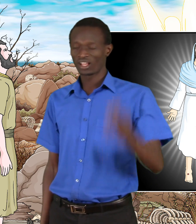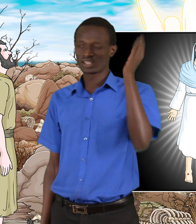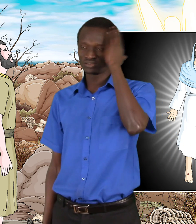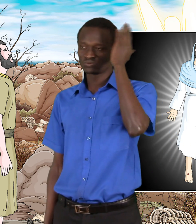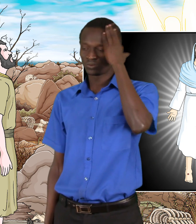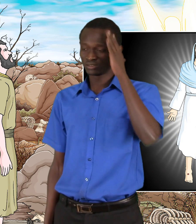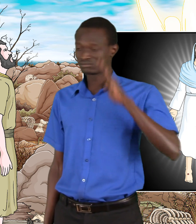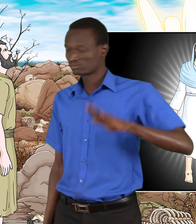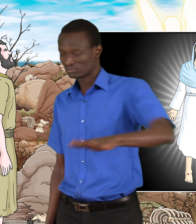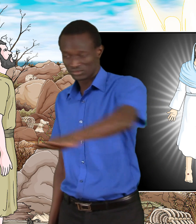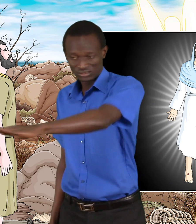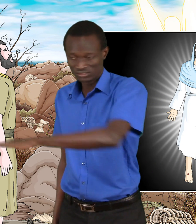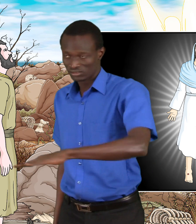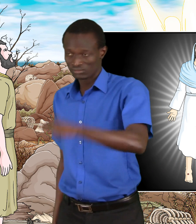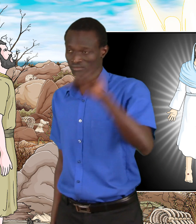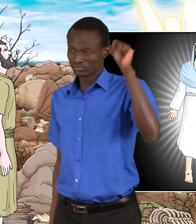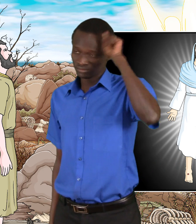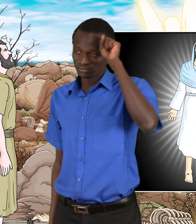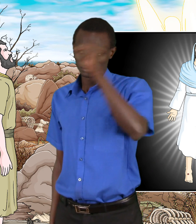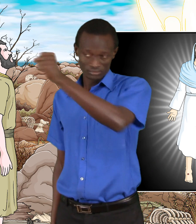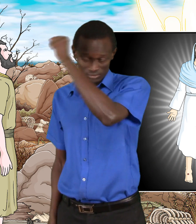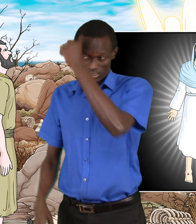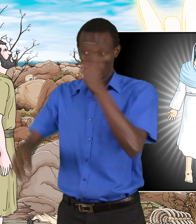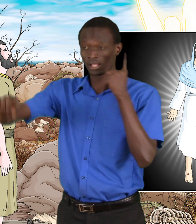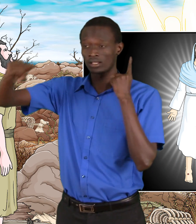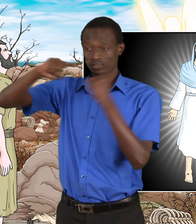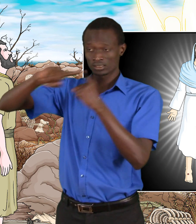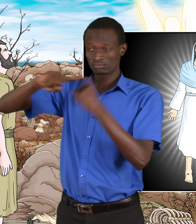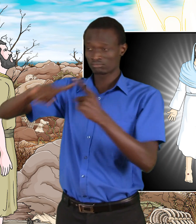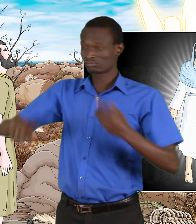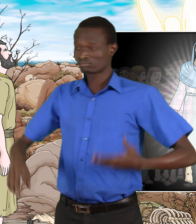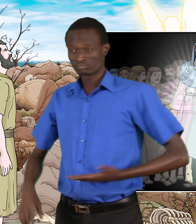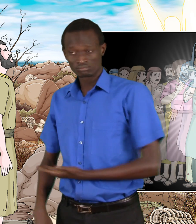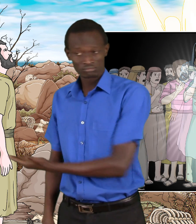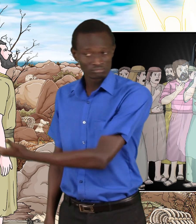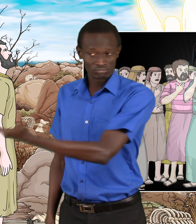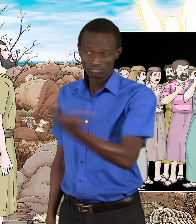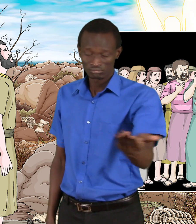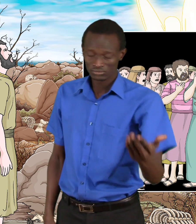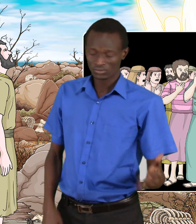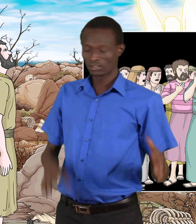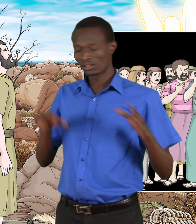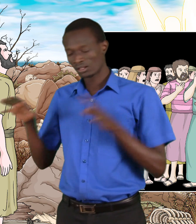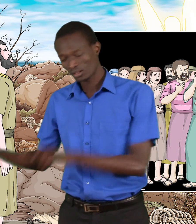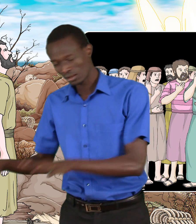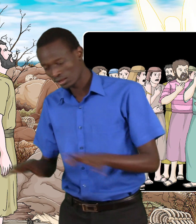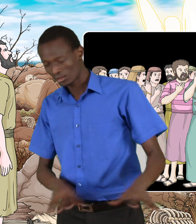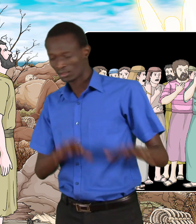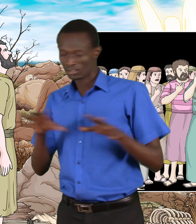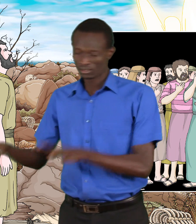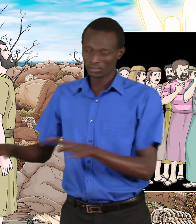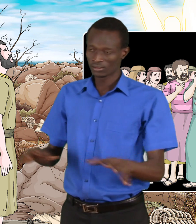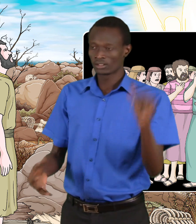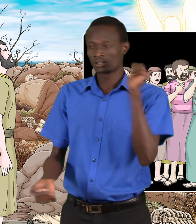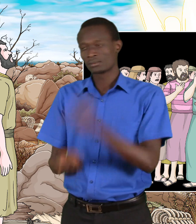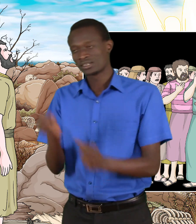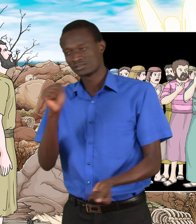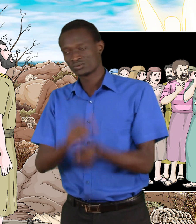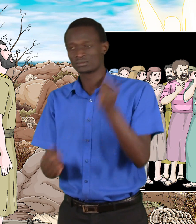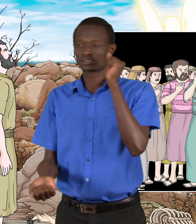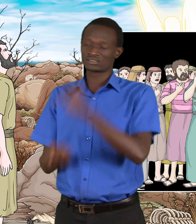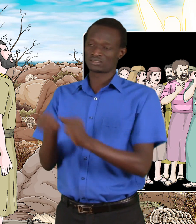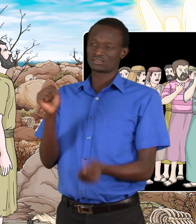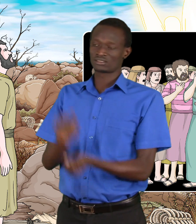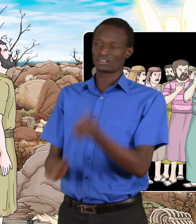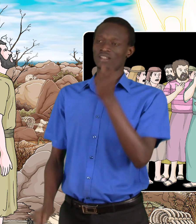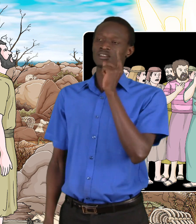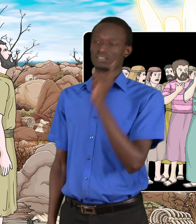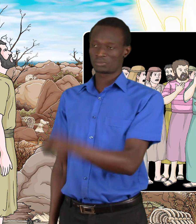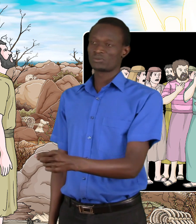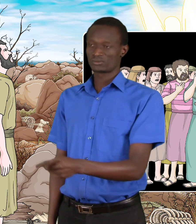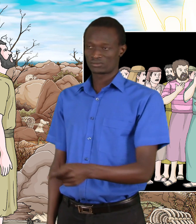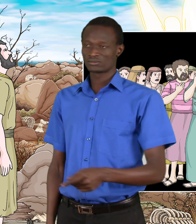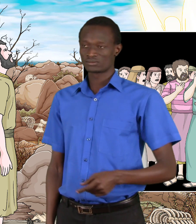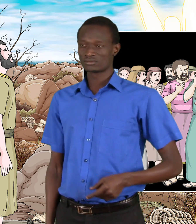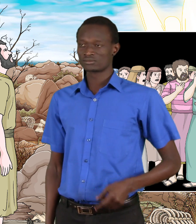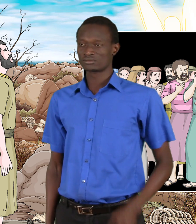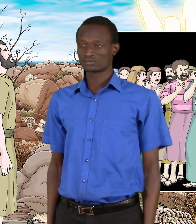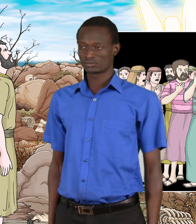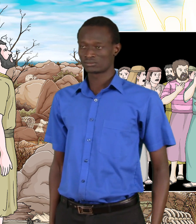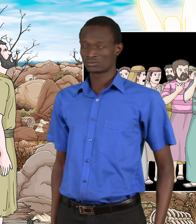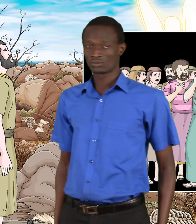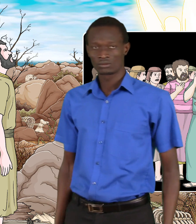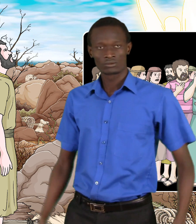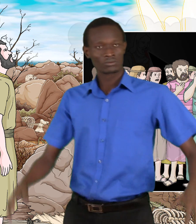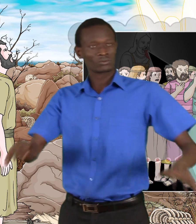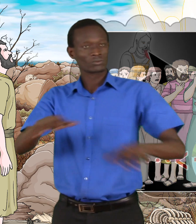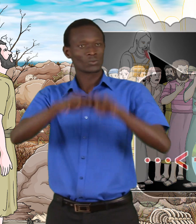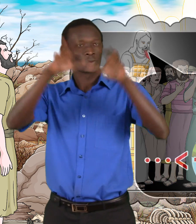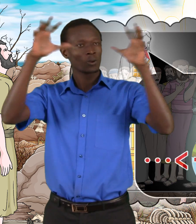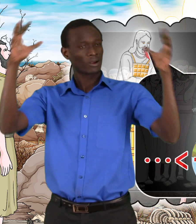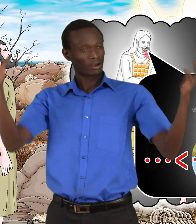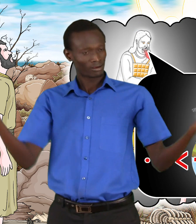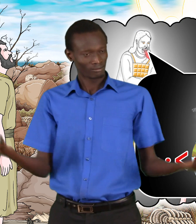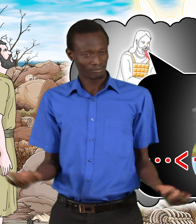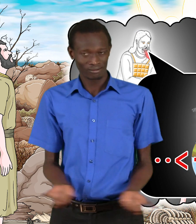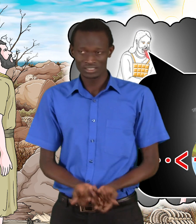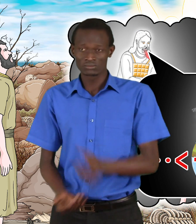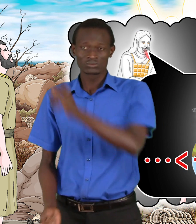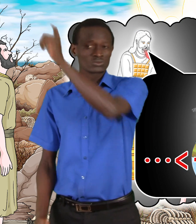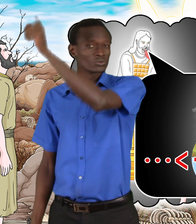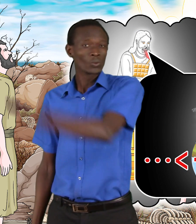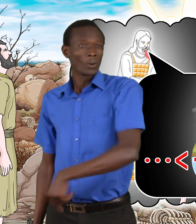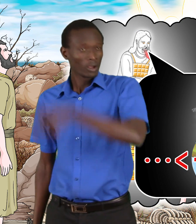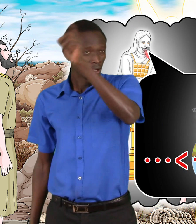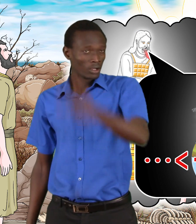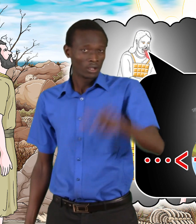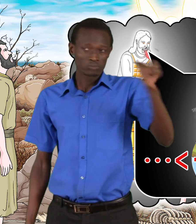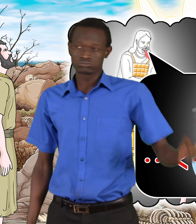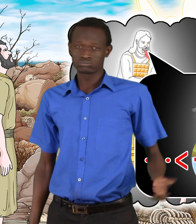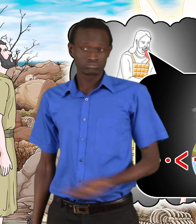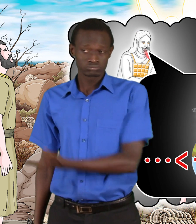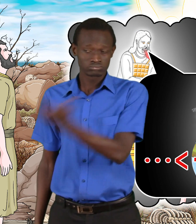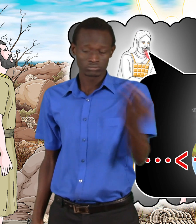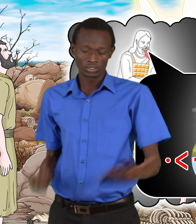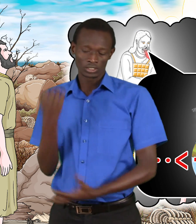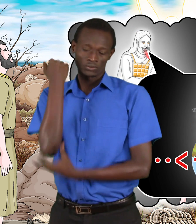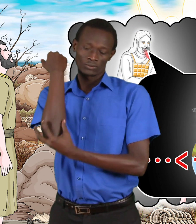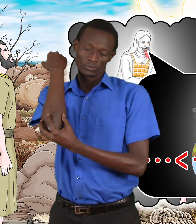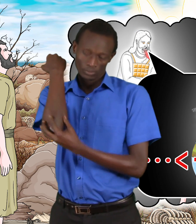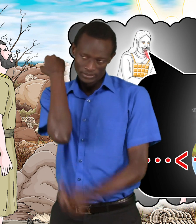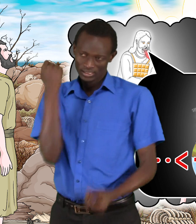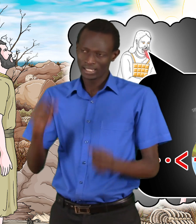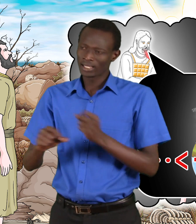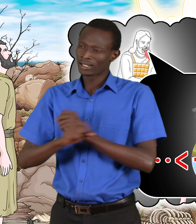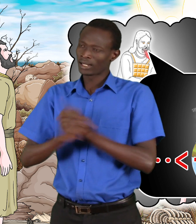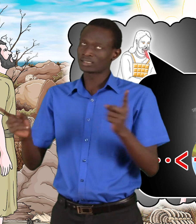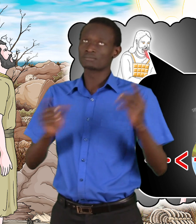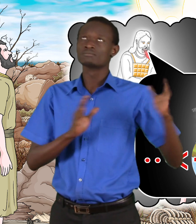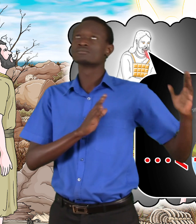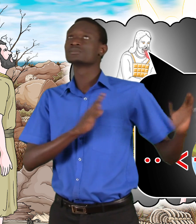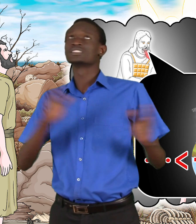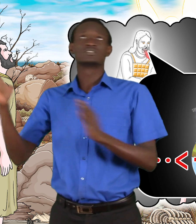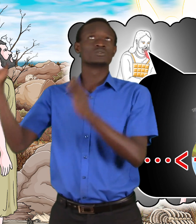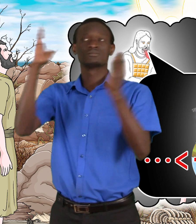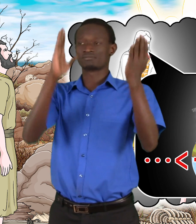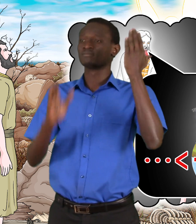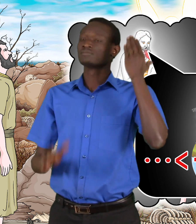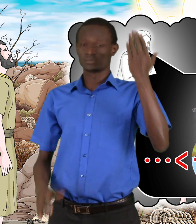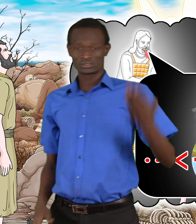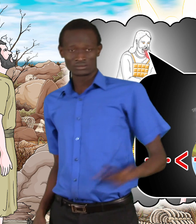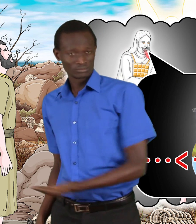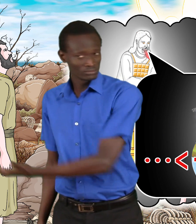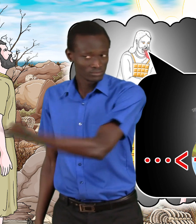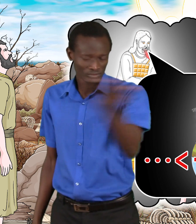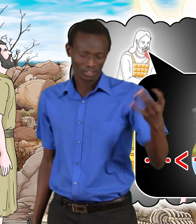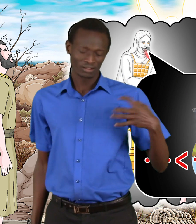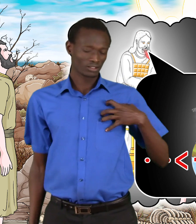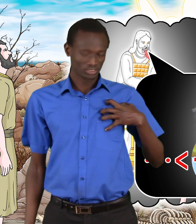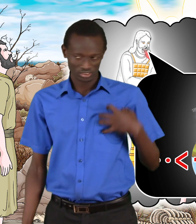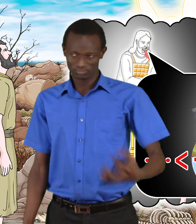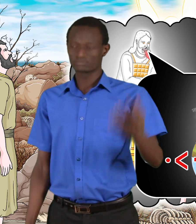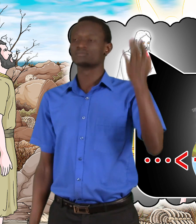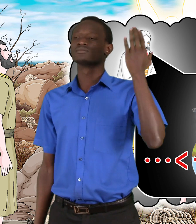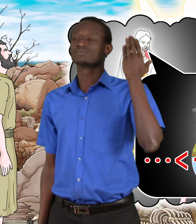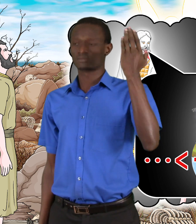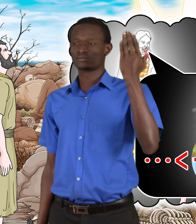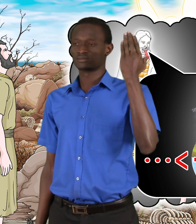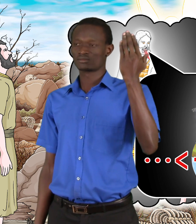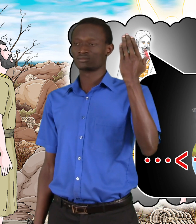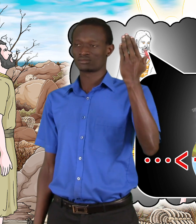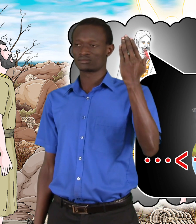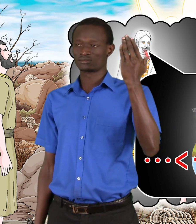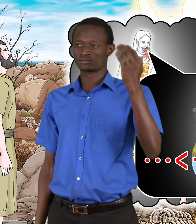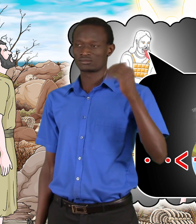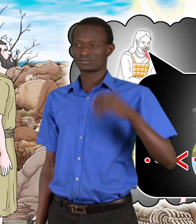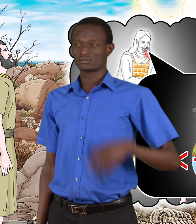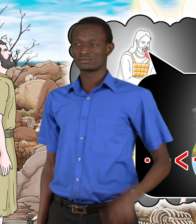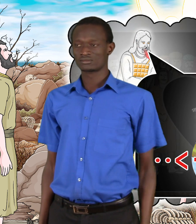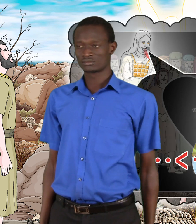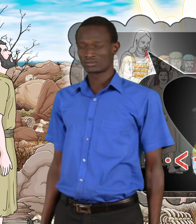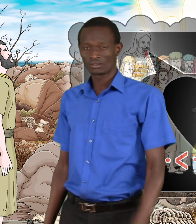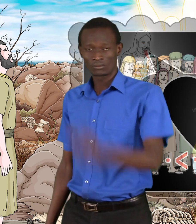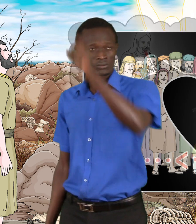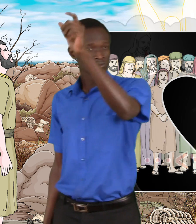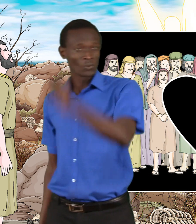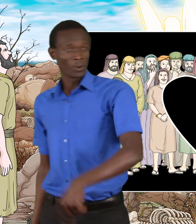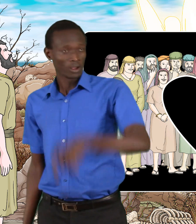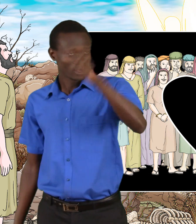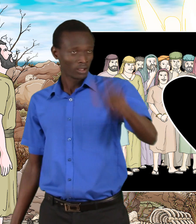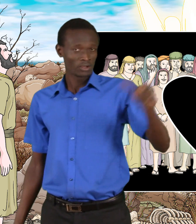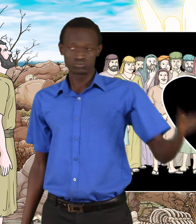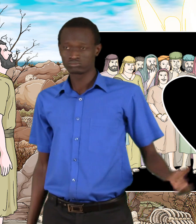I know your affliction and your poverty—though you are rich!